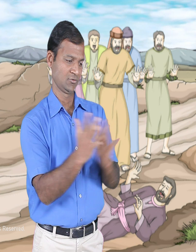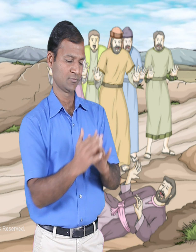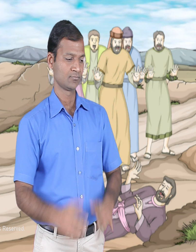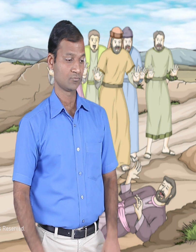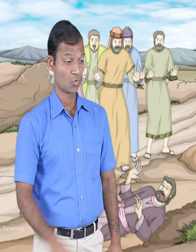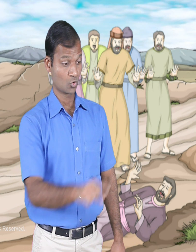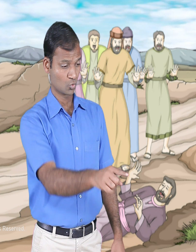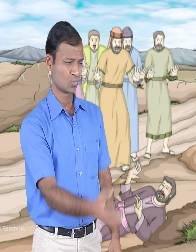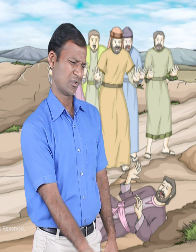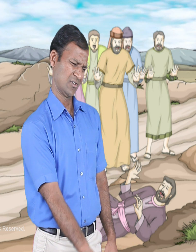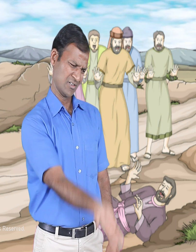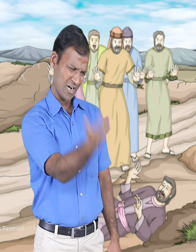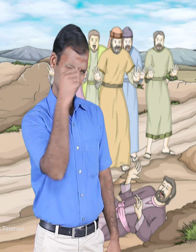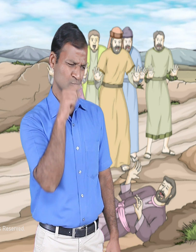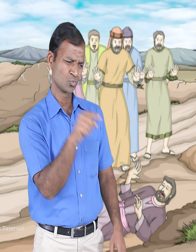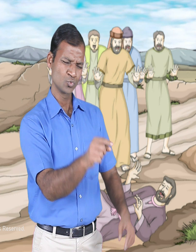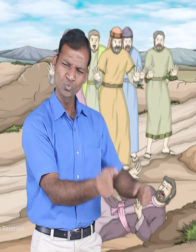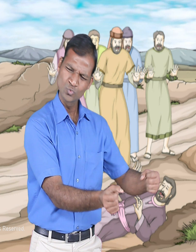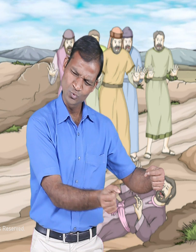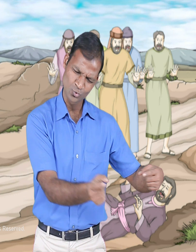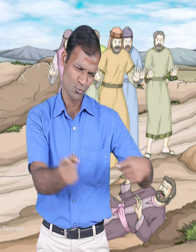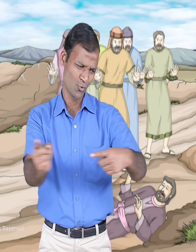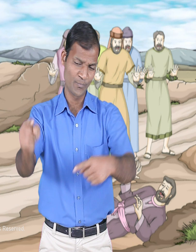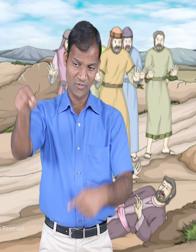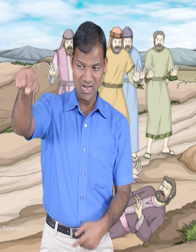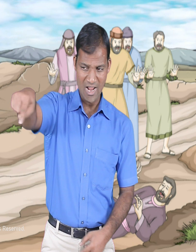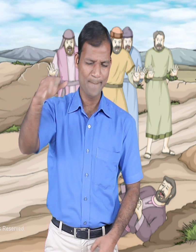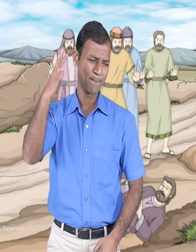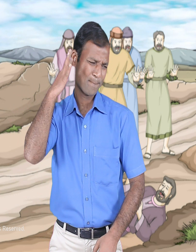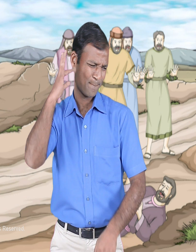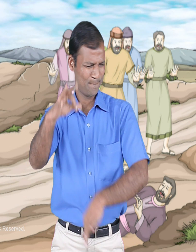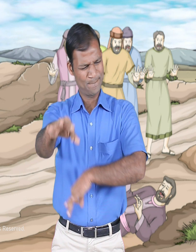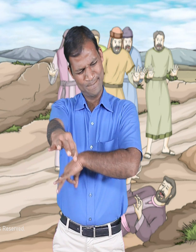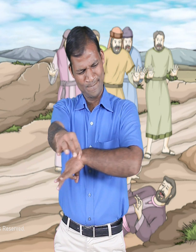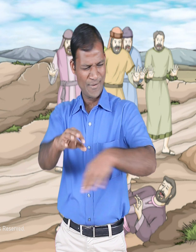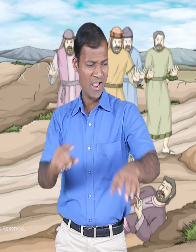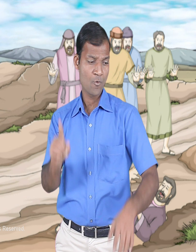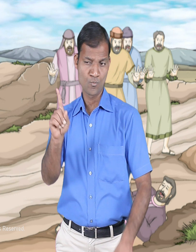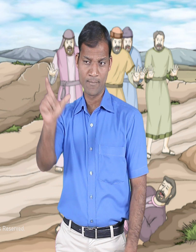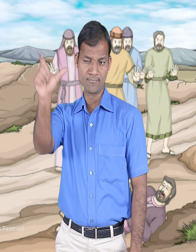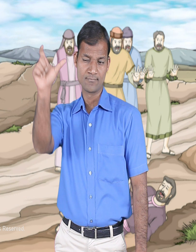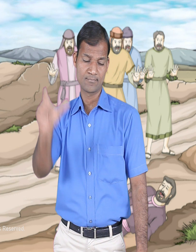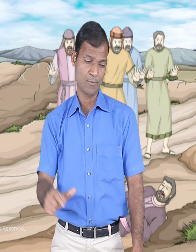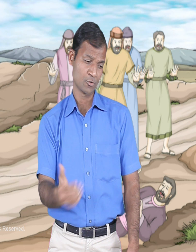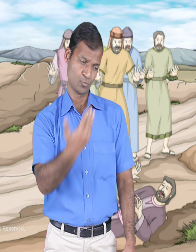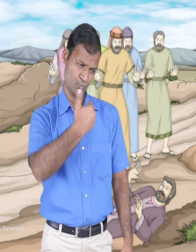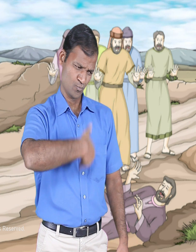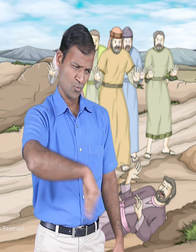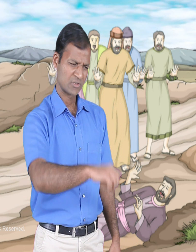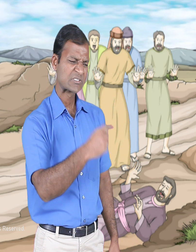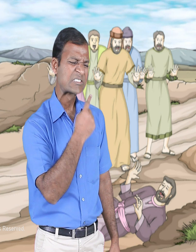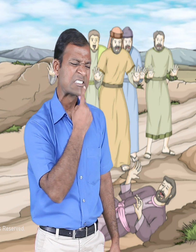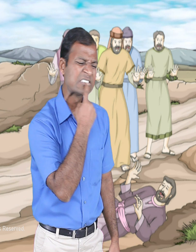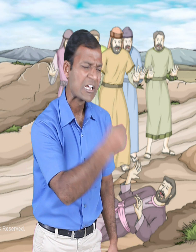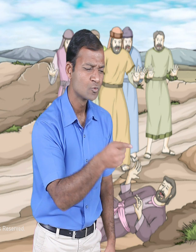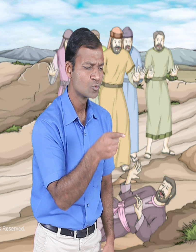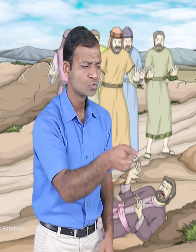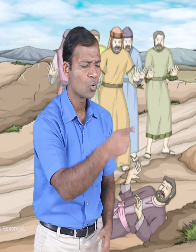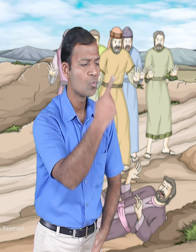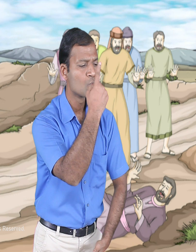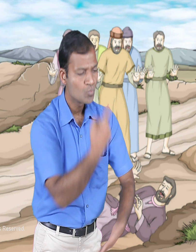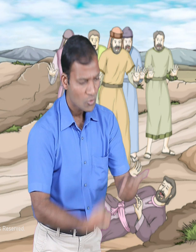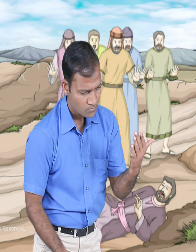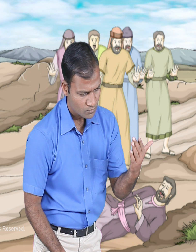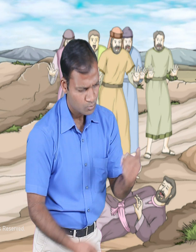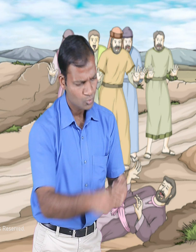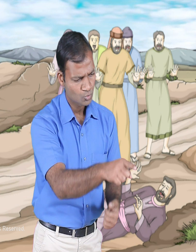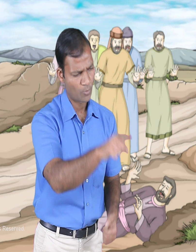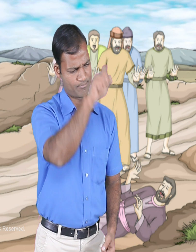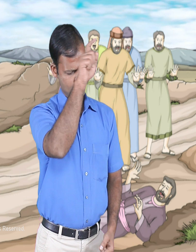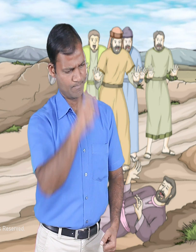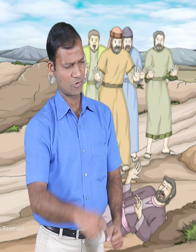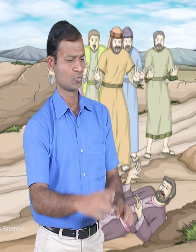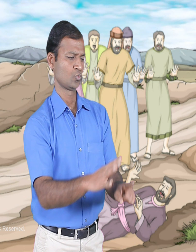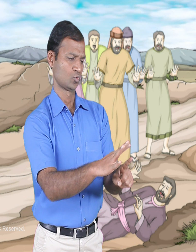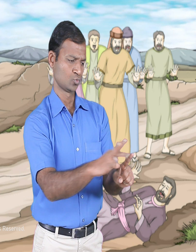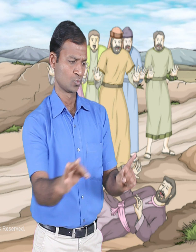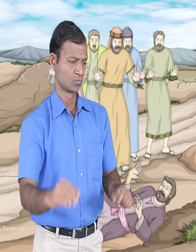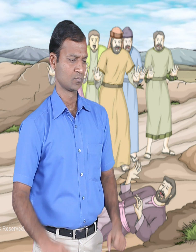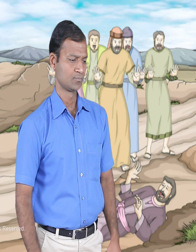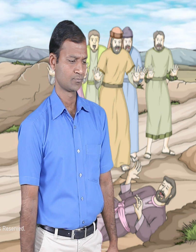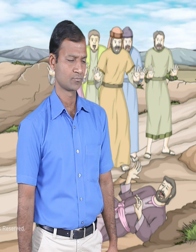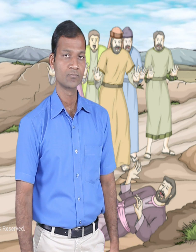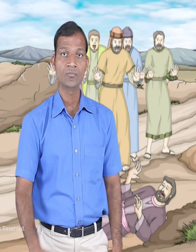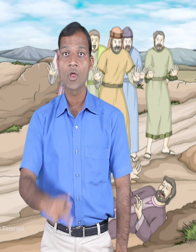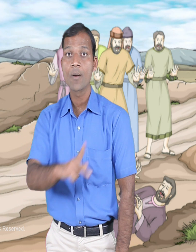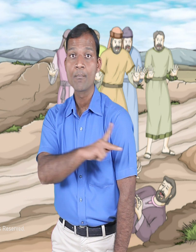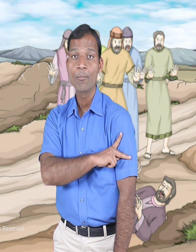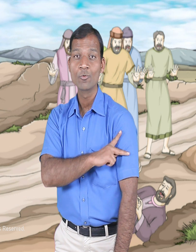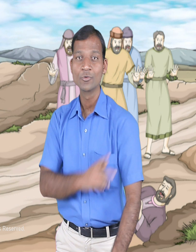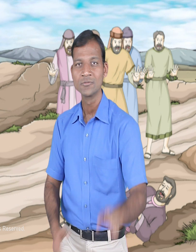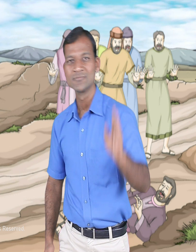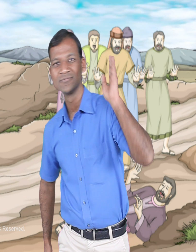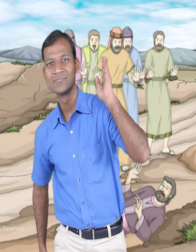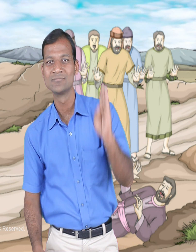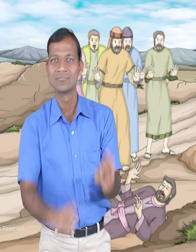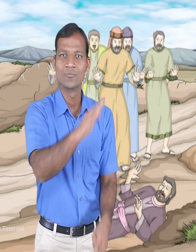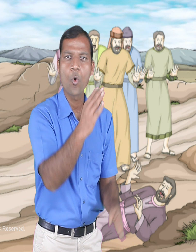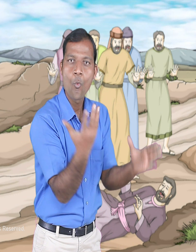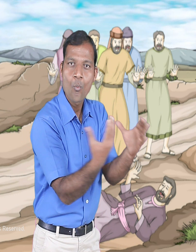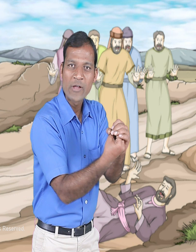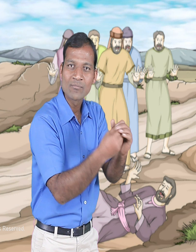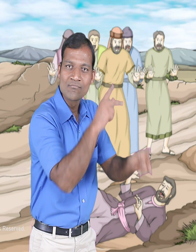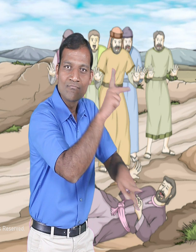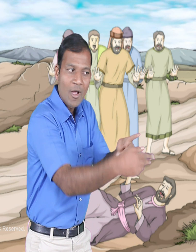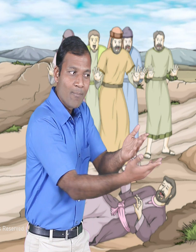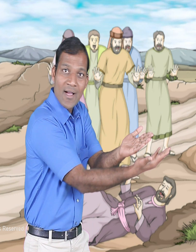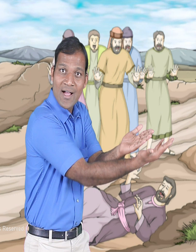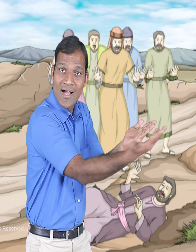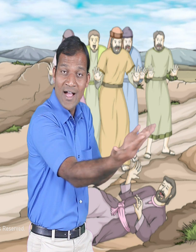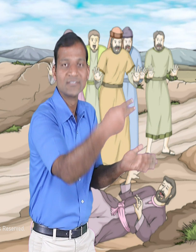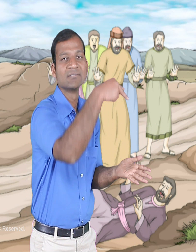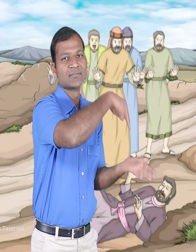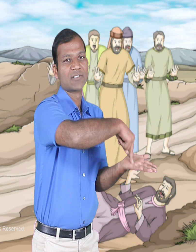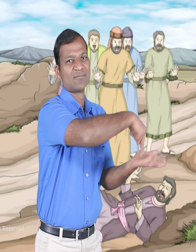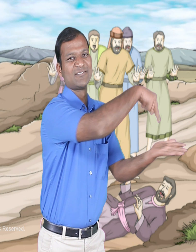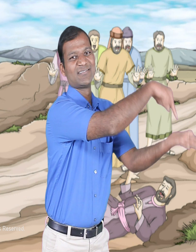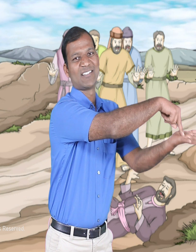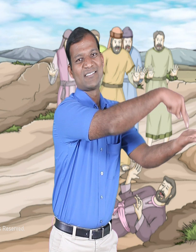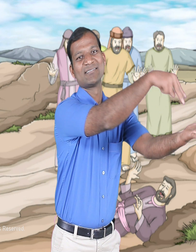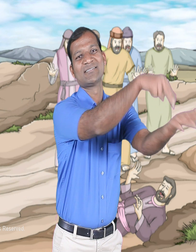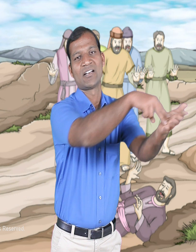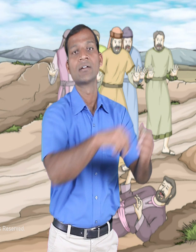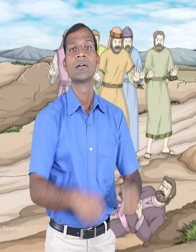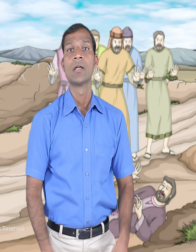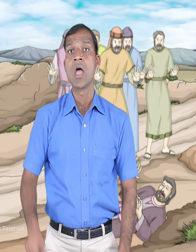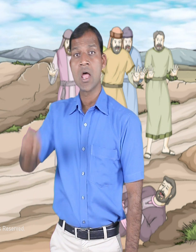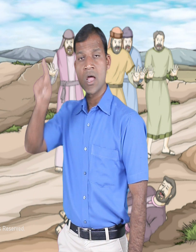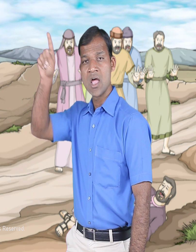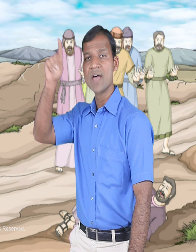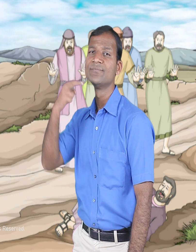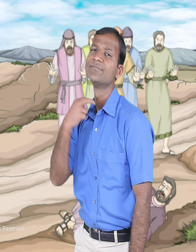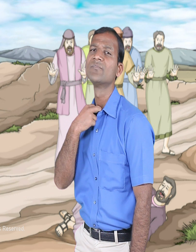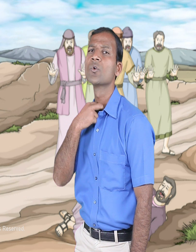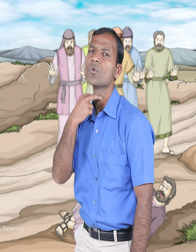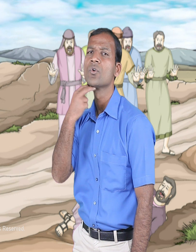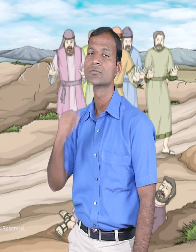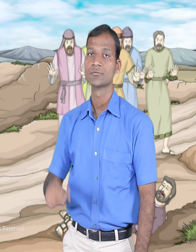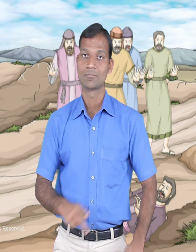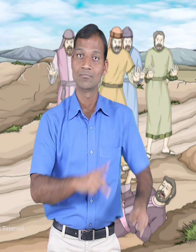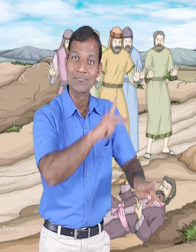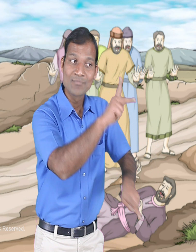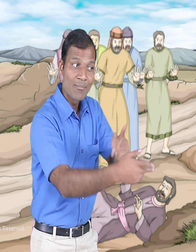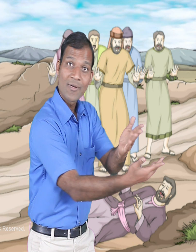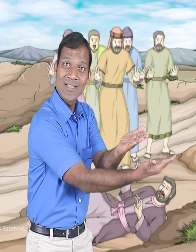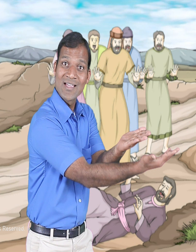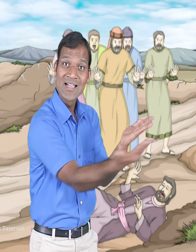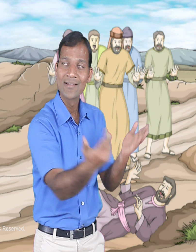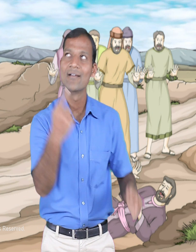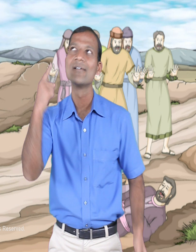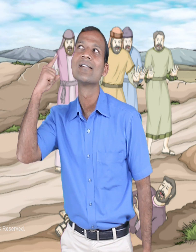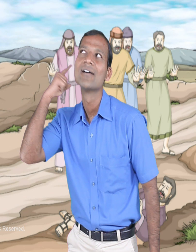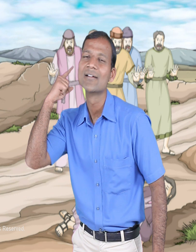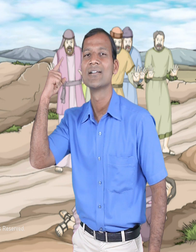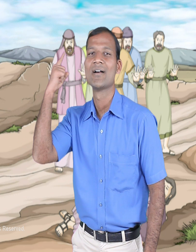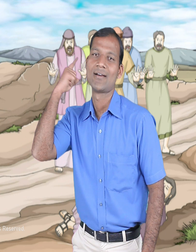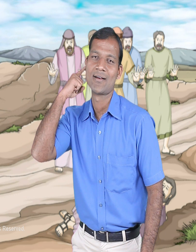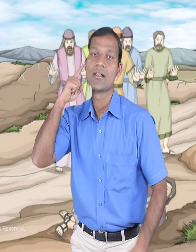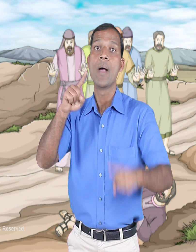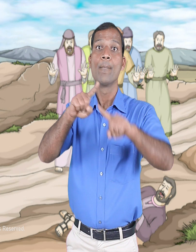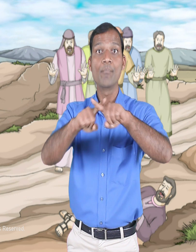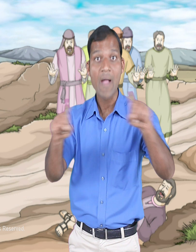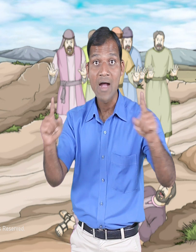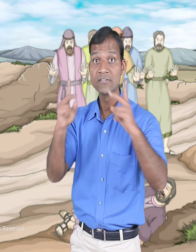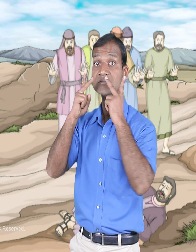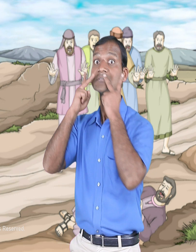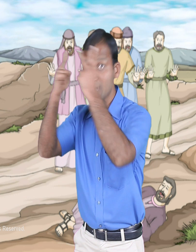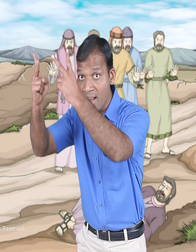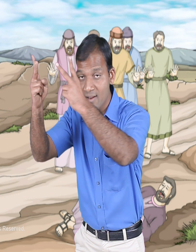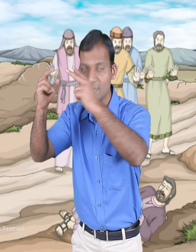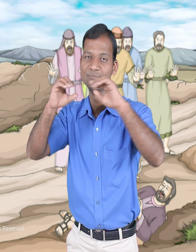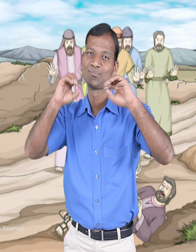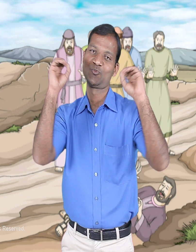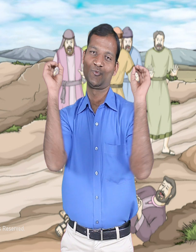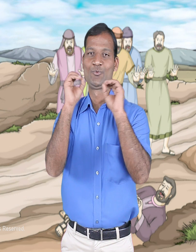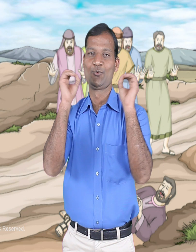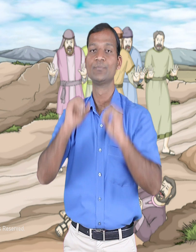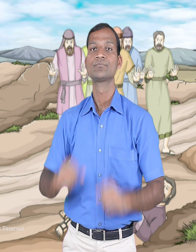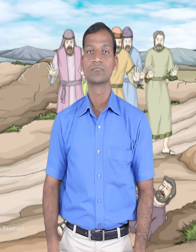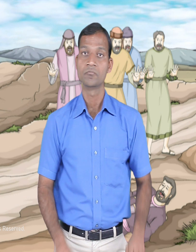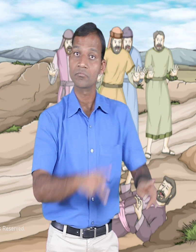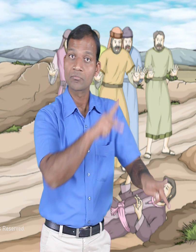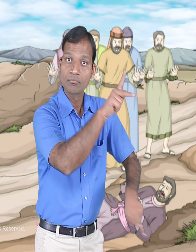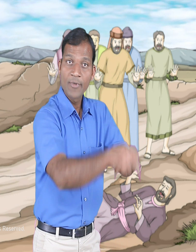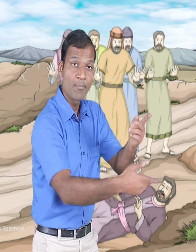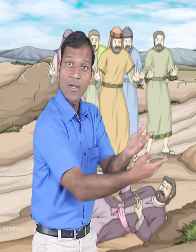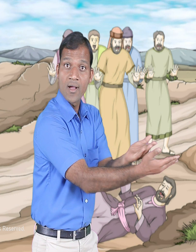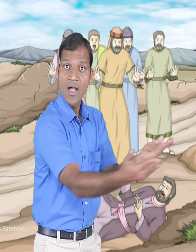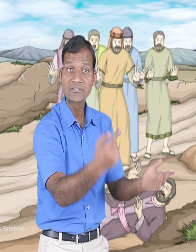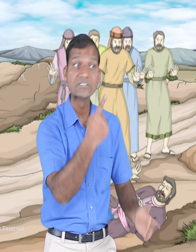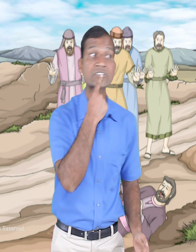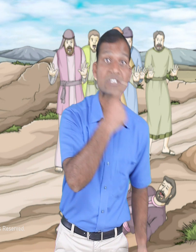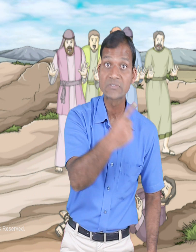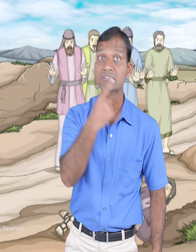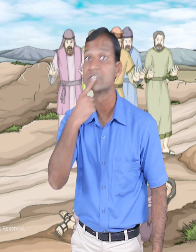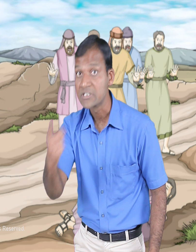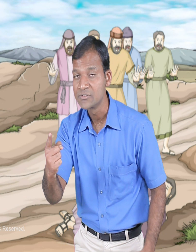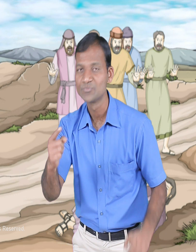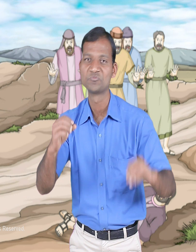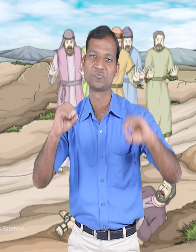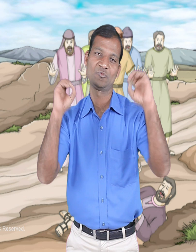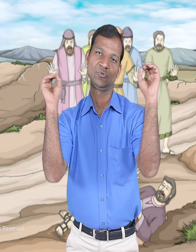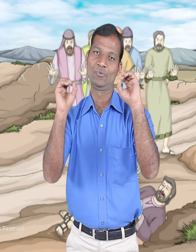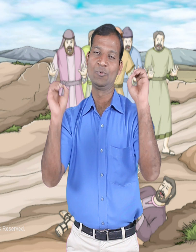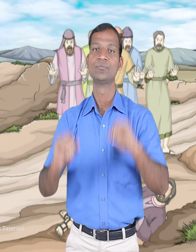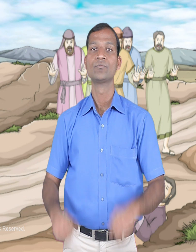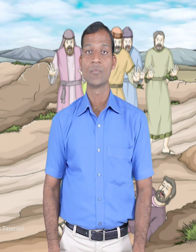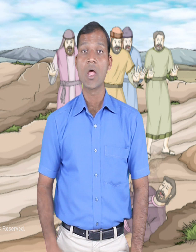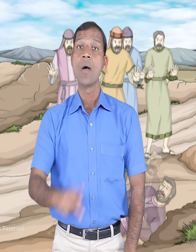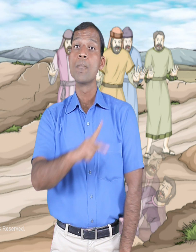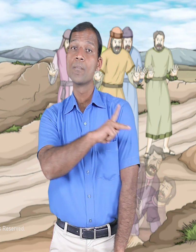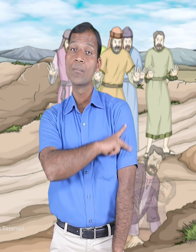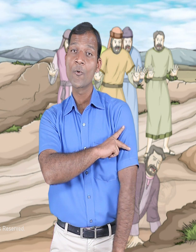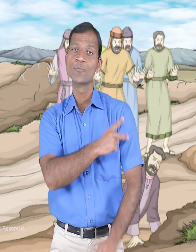“Now get up and go into the city, and you will be told what you must do.” The men traveling with Saul stood there speechless.